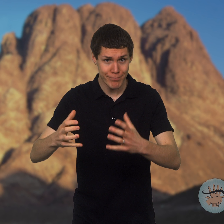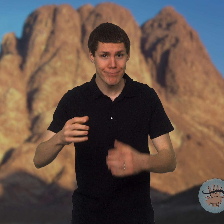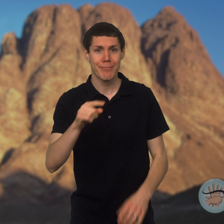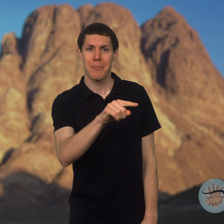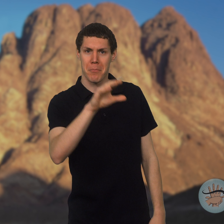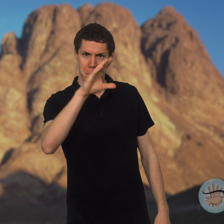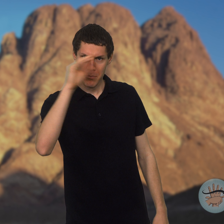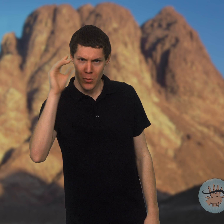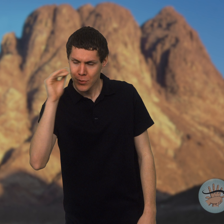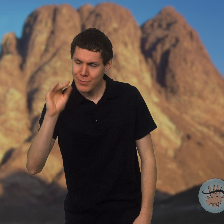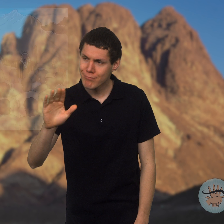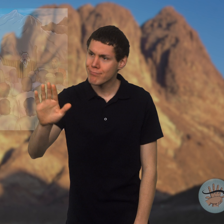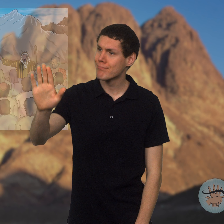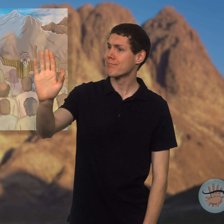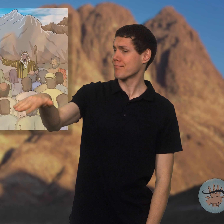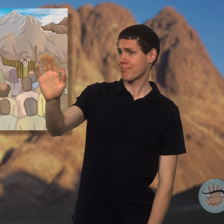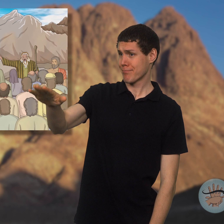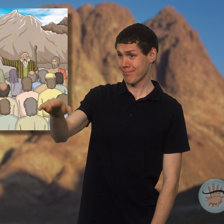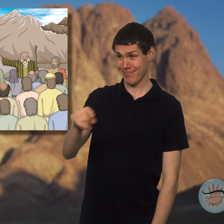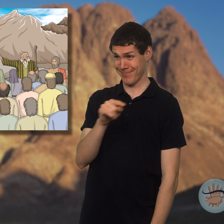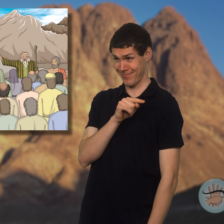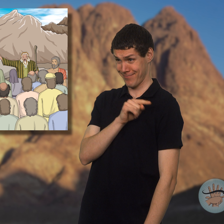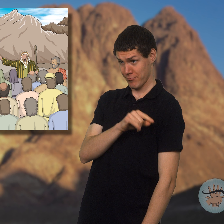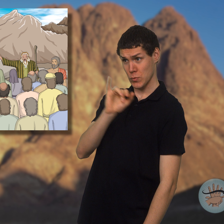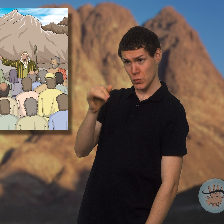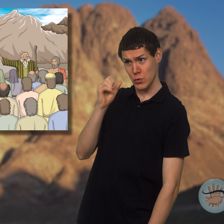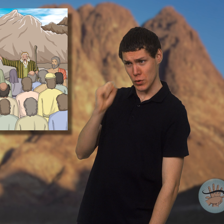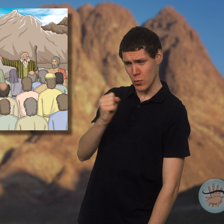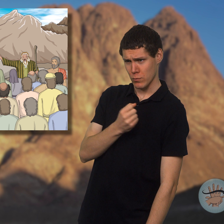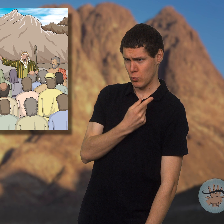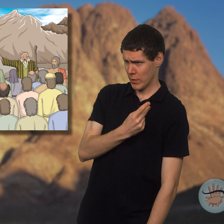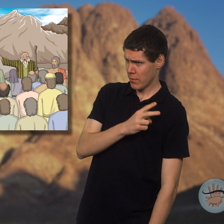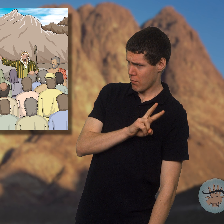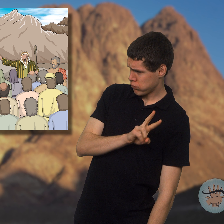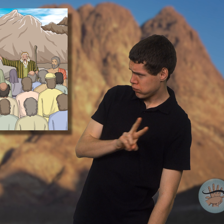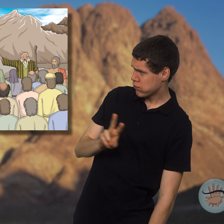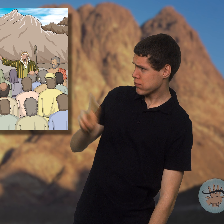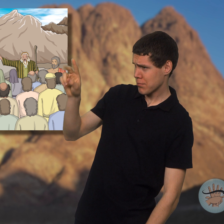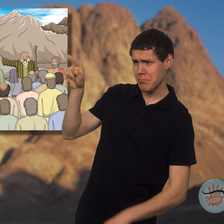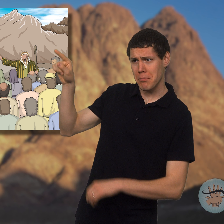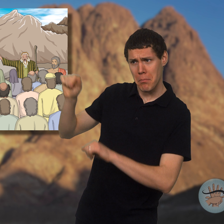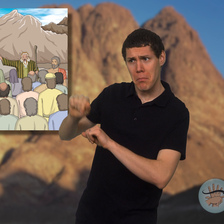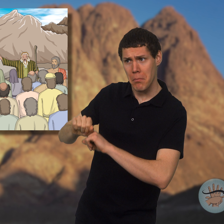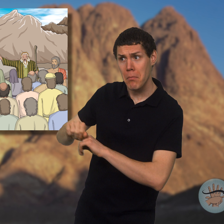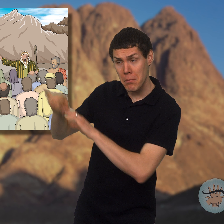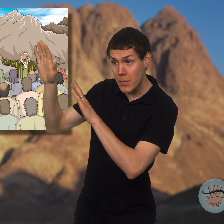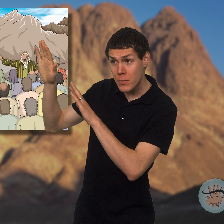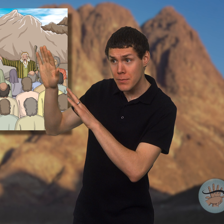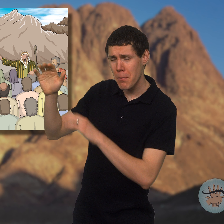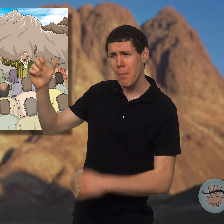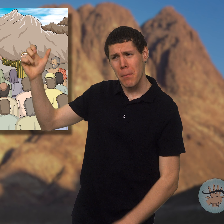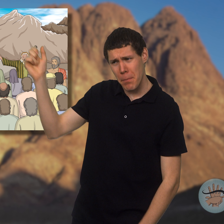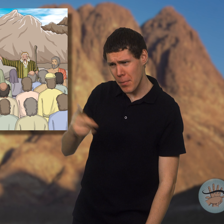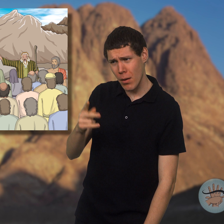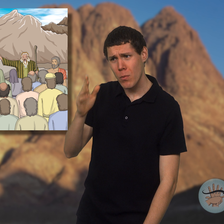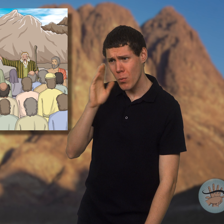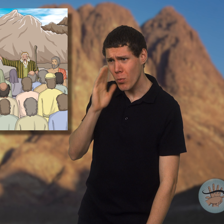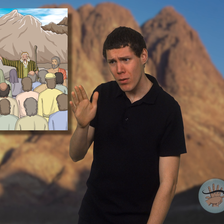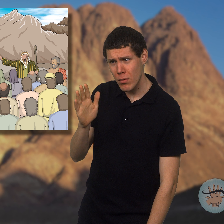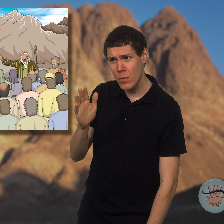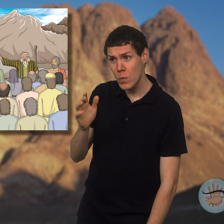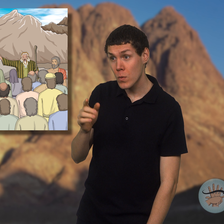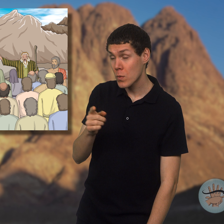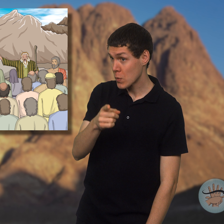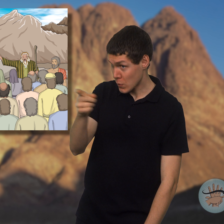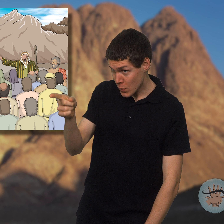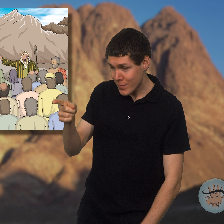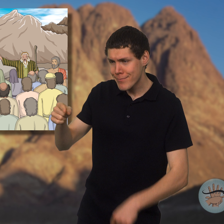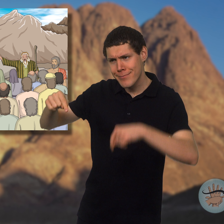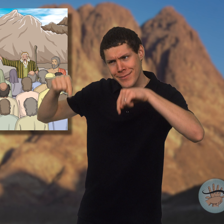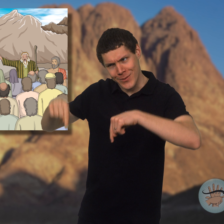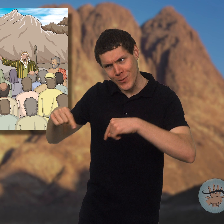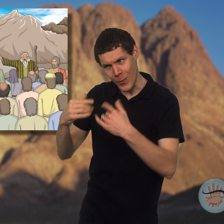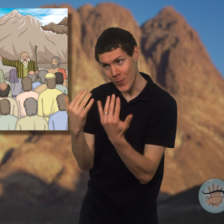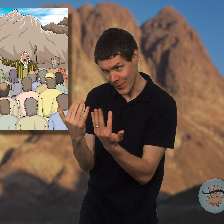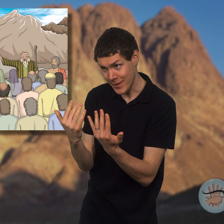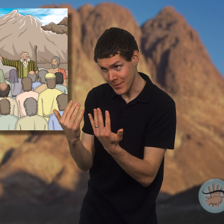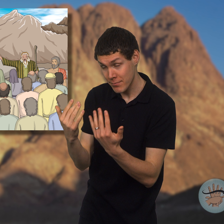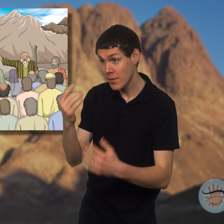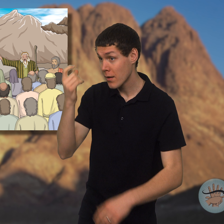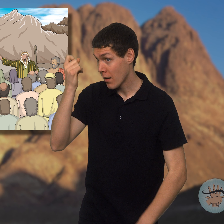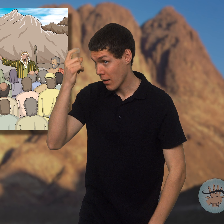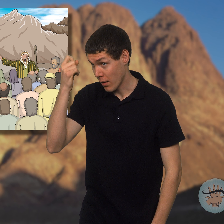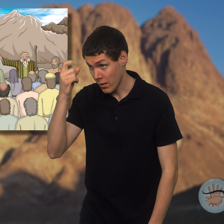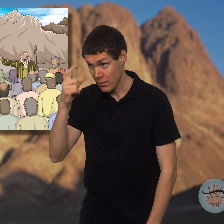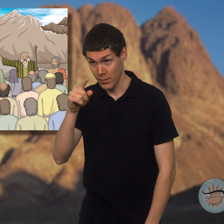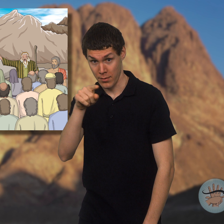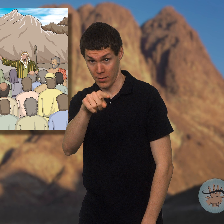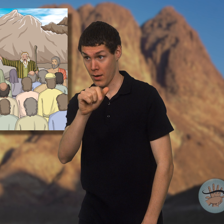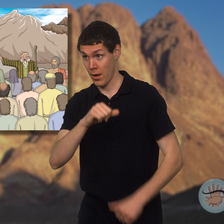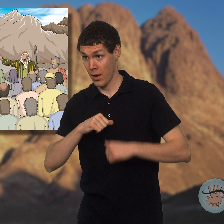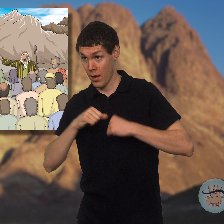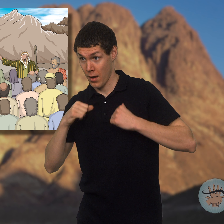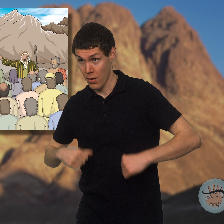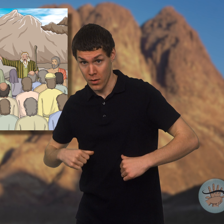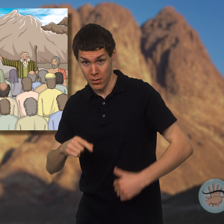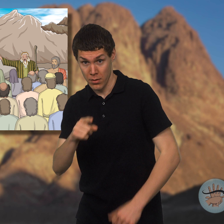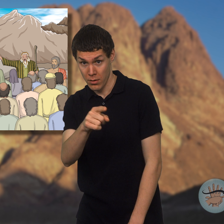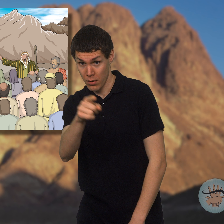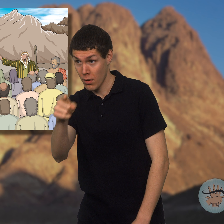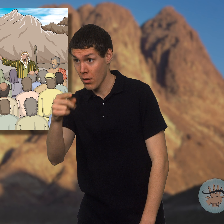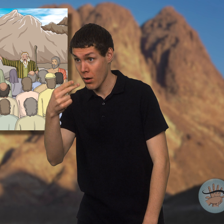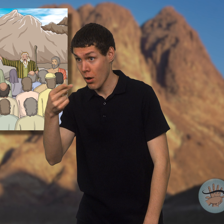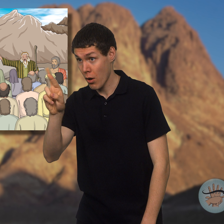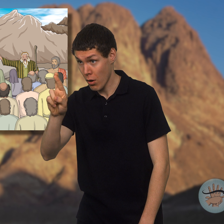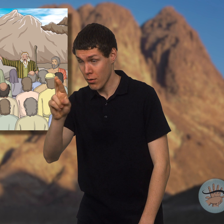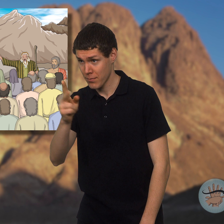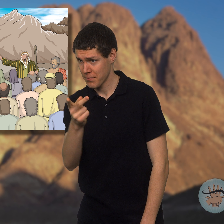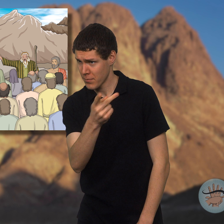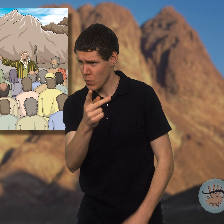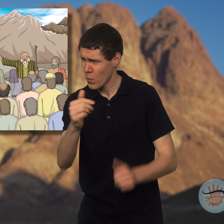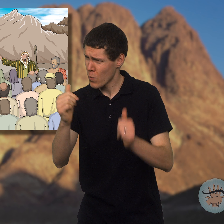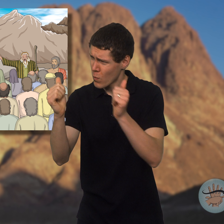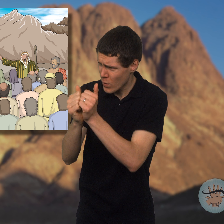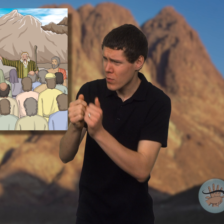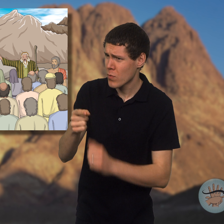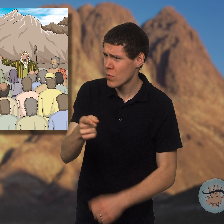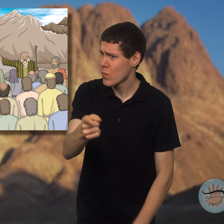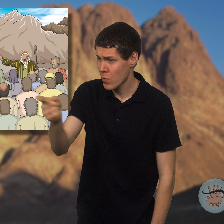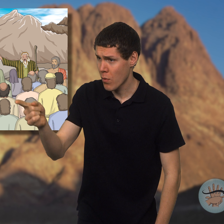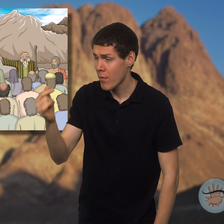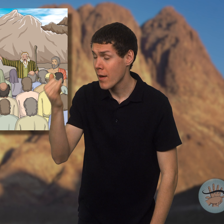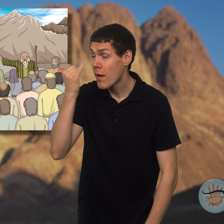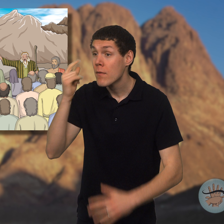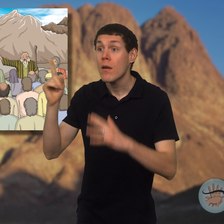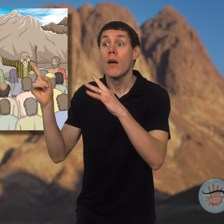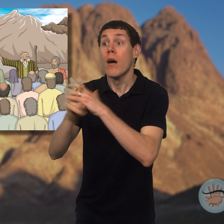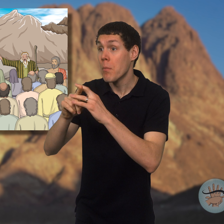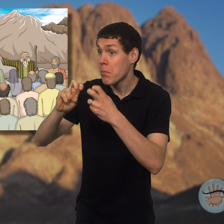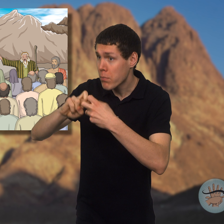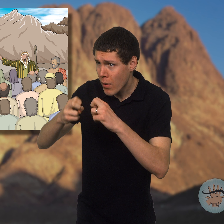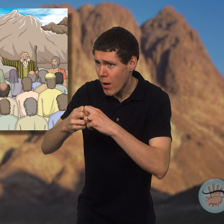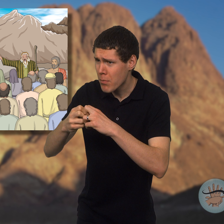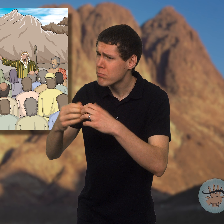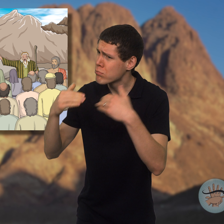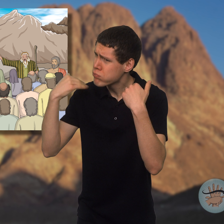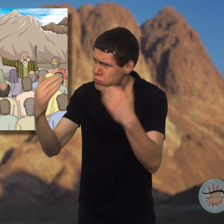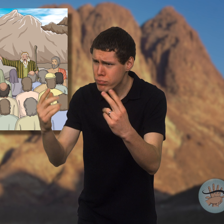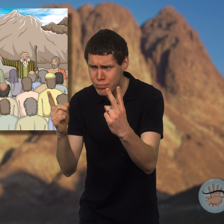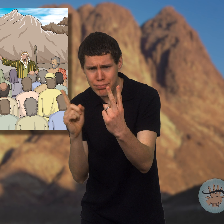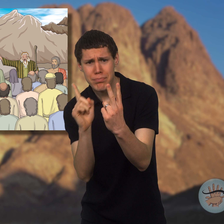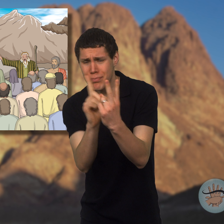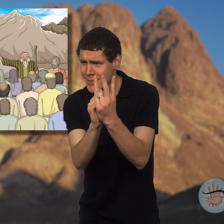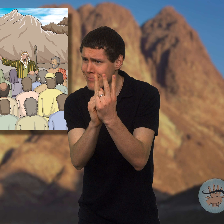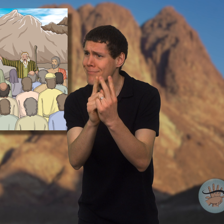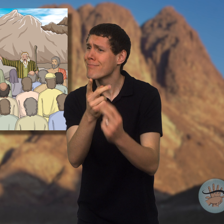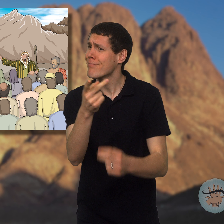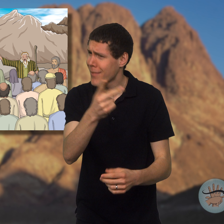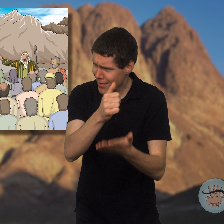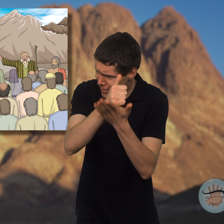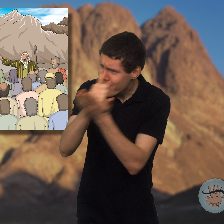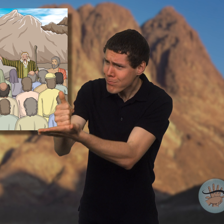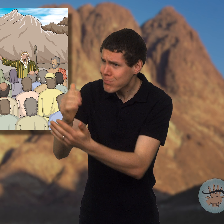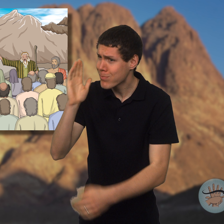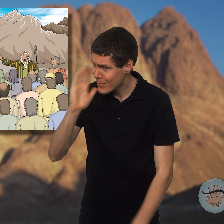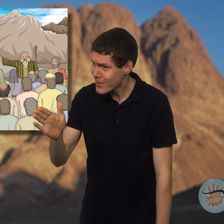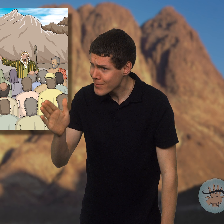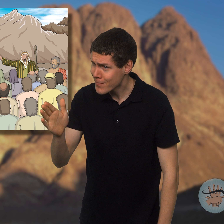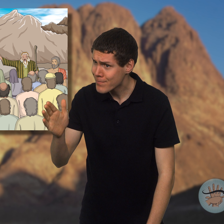And he said to the elders, “Wait here for us until we return to you.